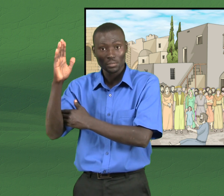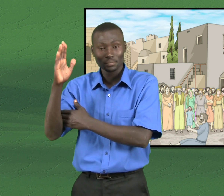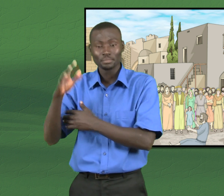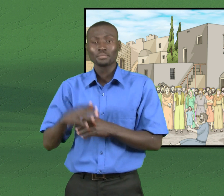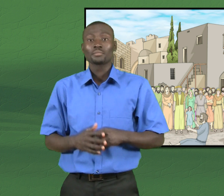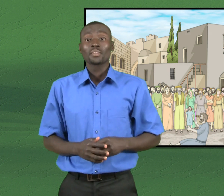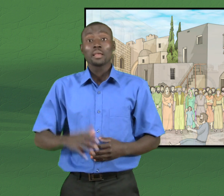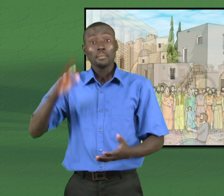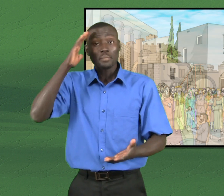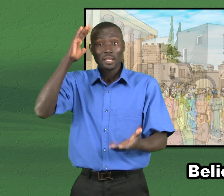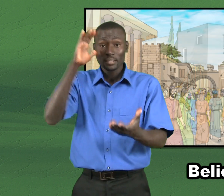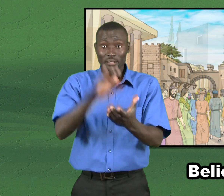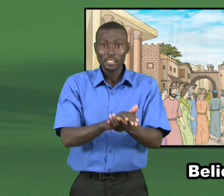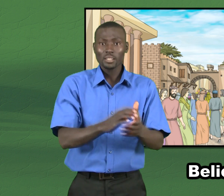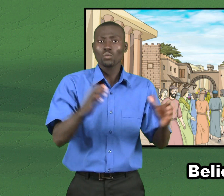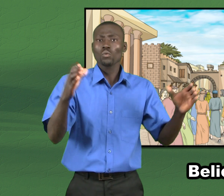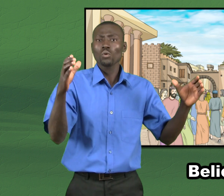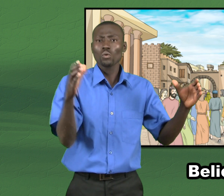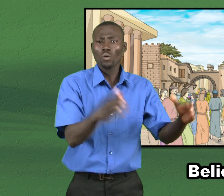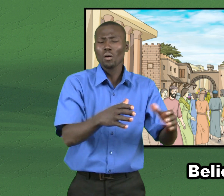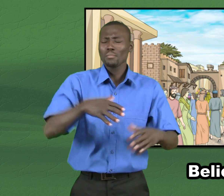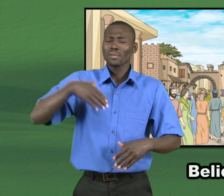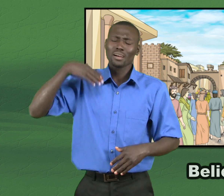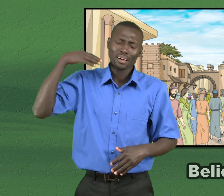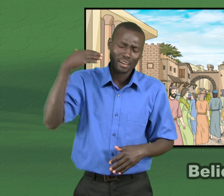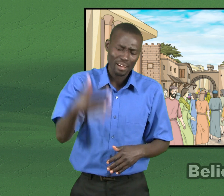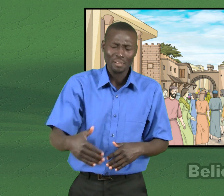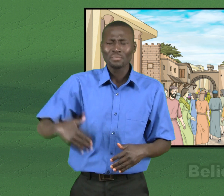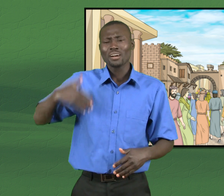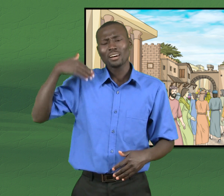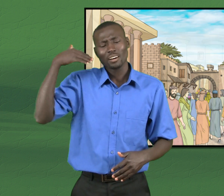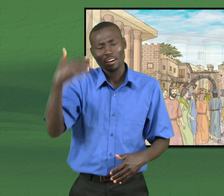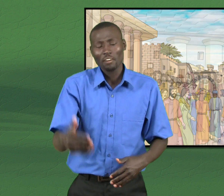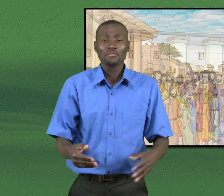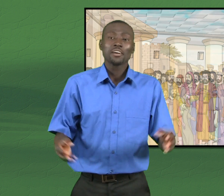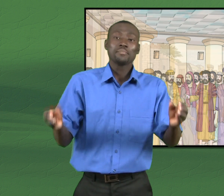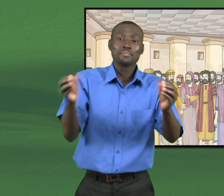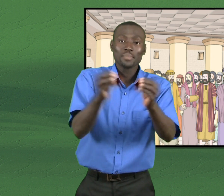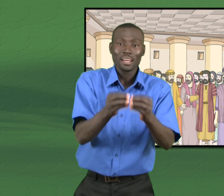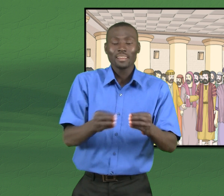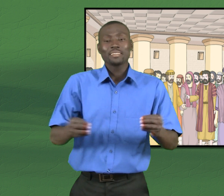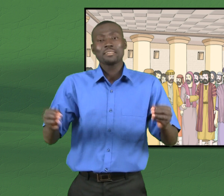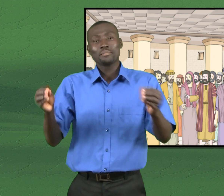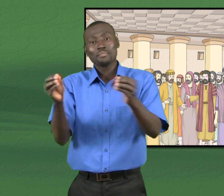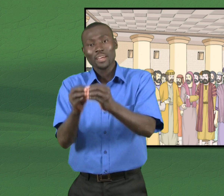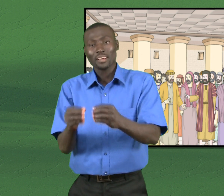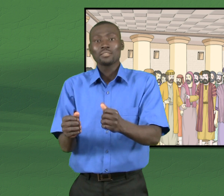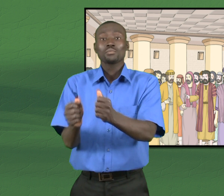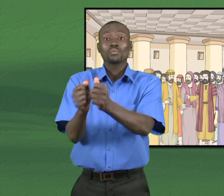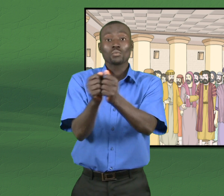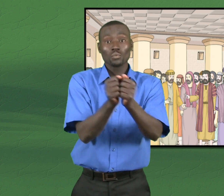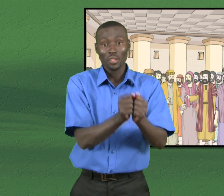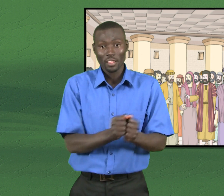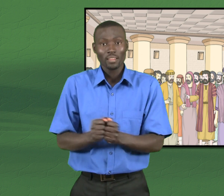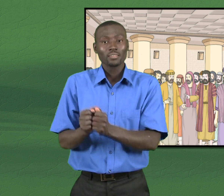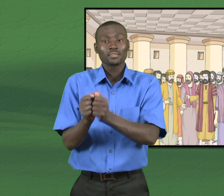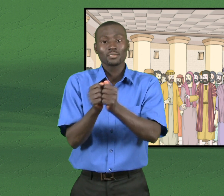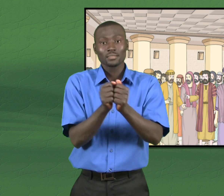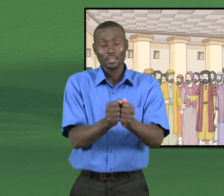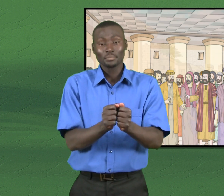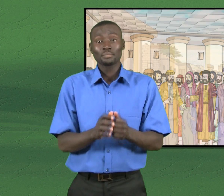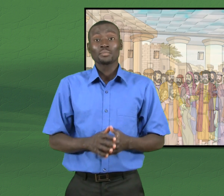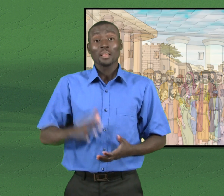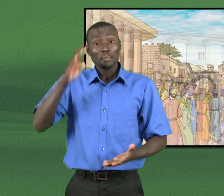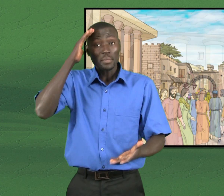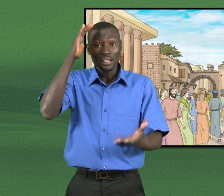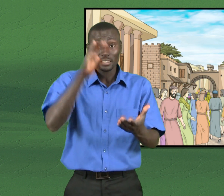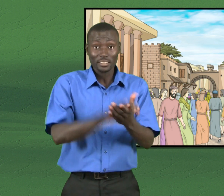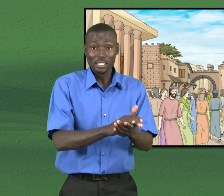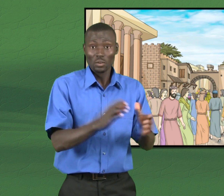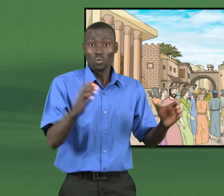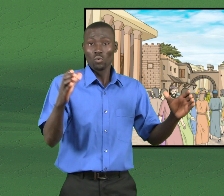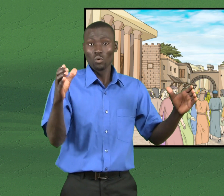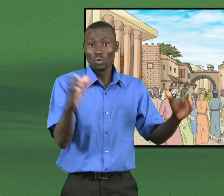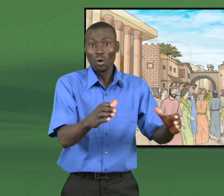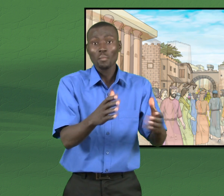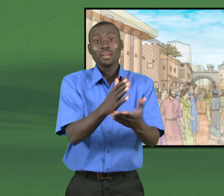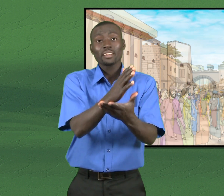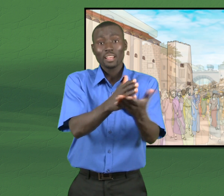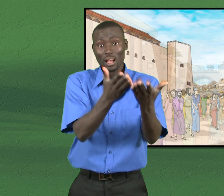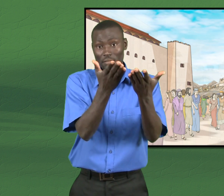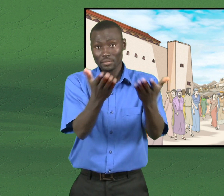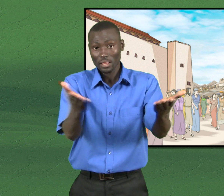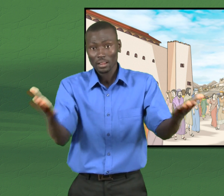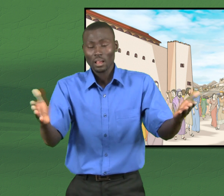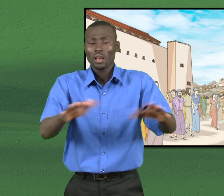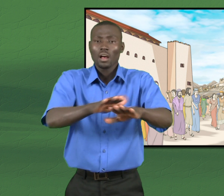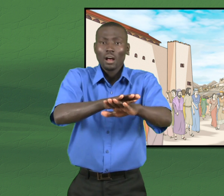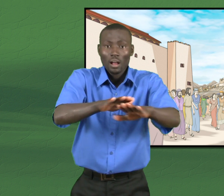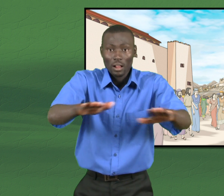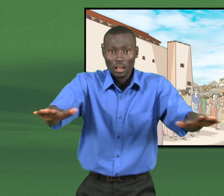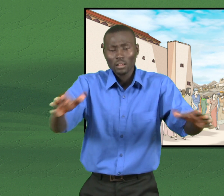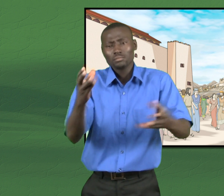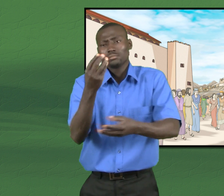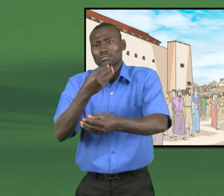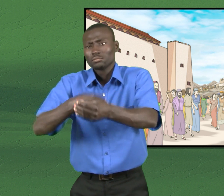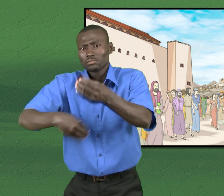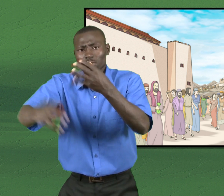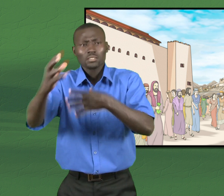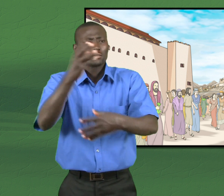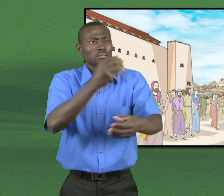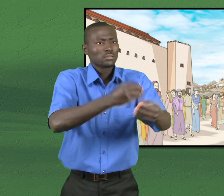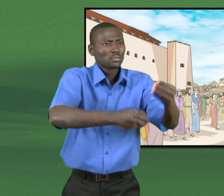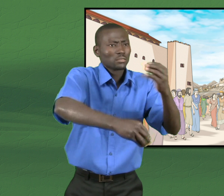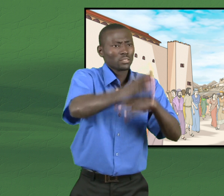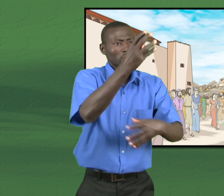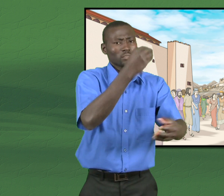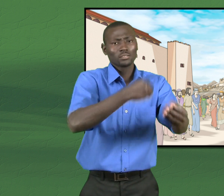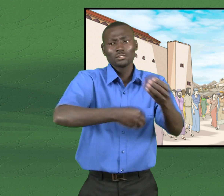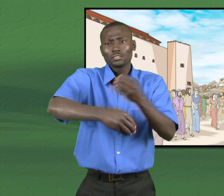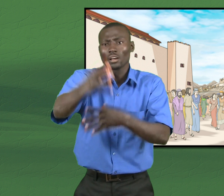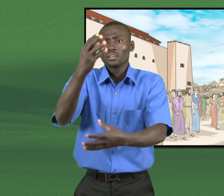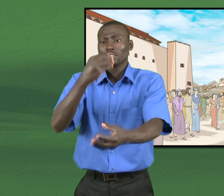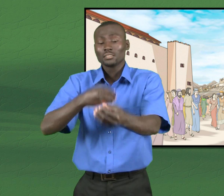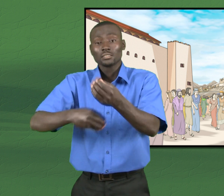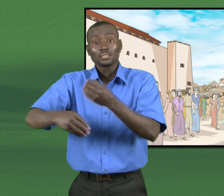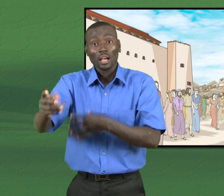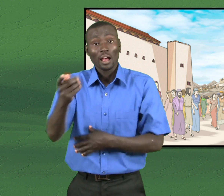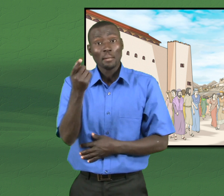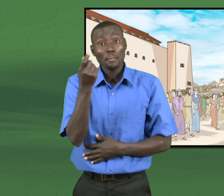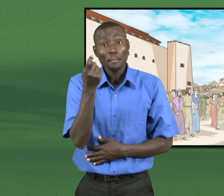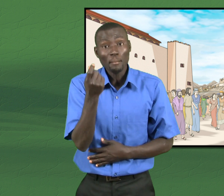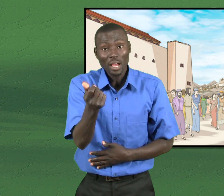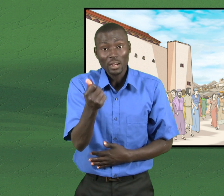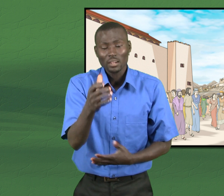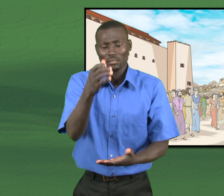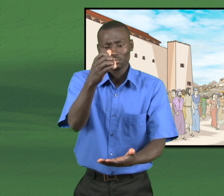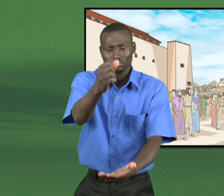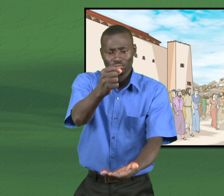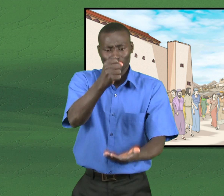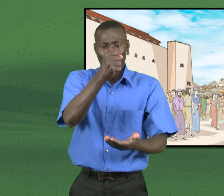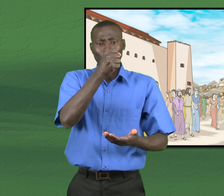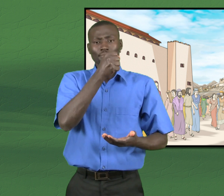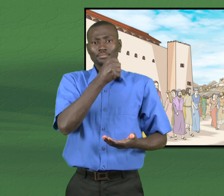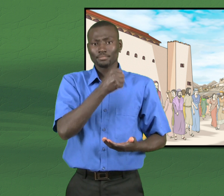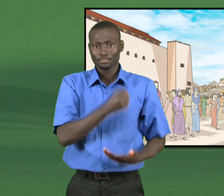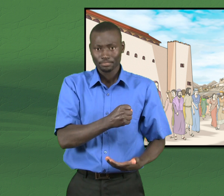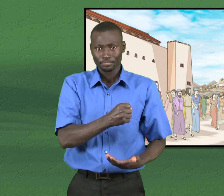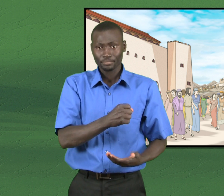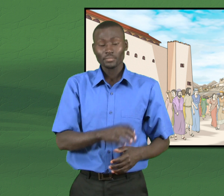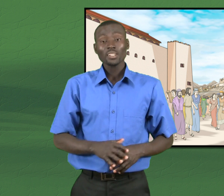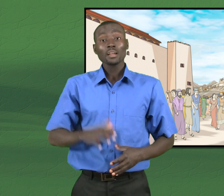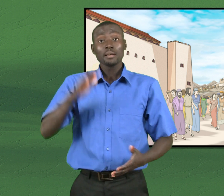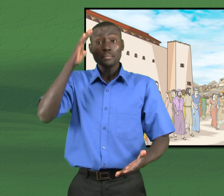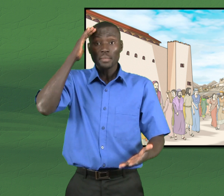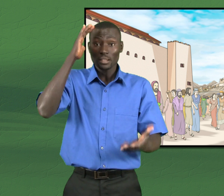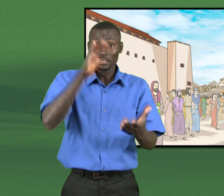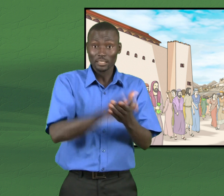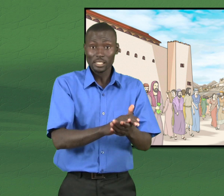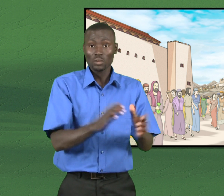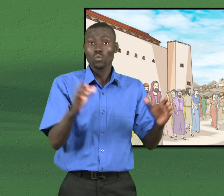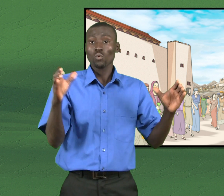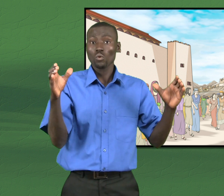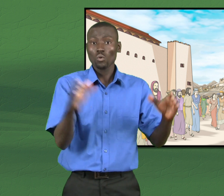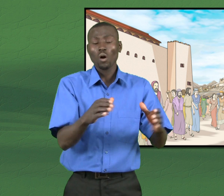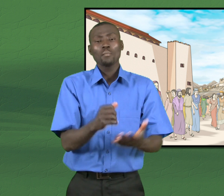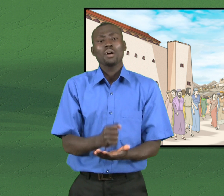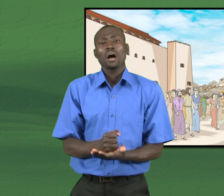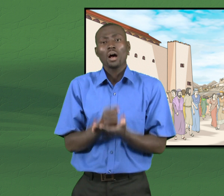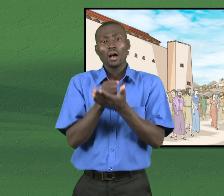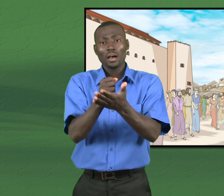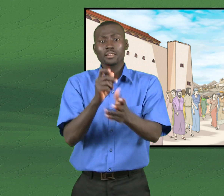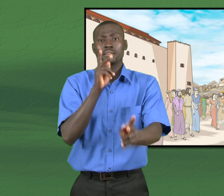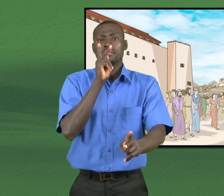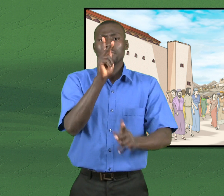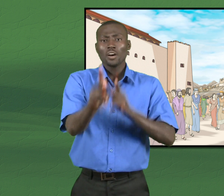All the believers were together and had everything in common.